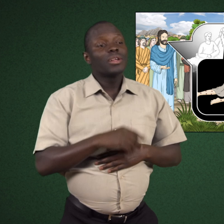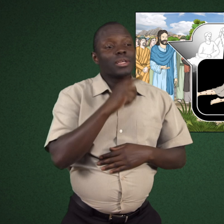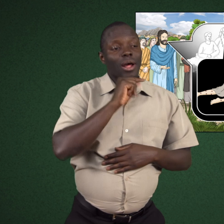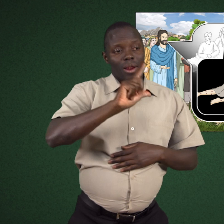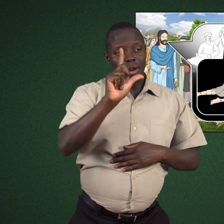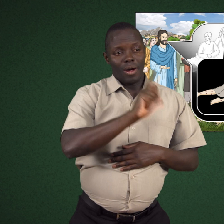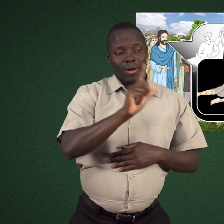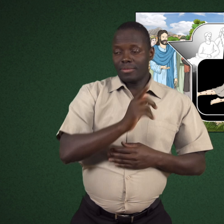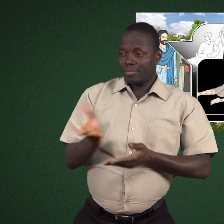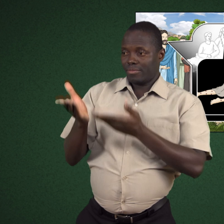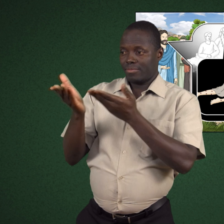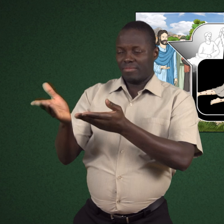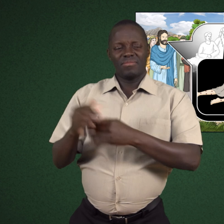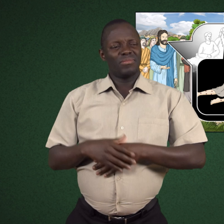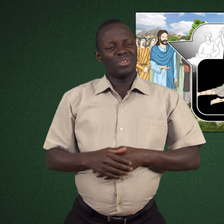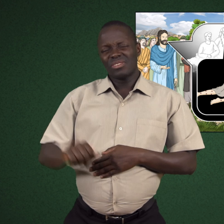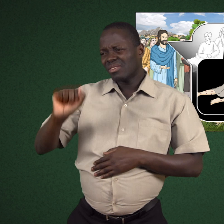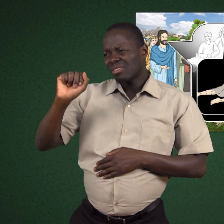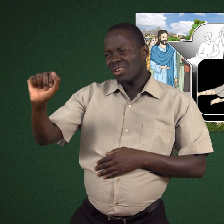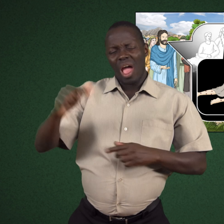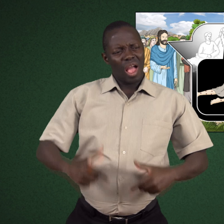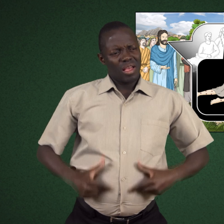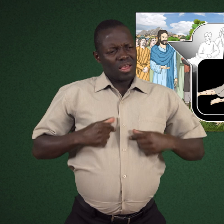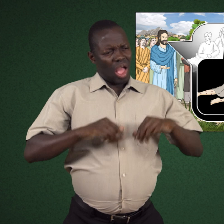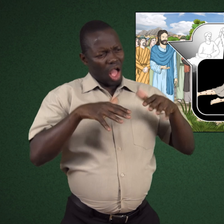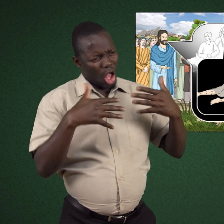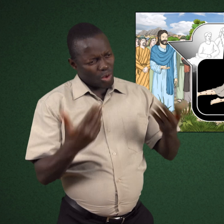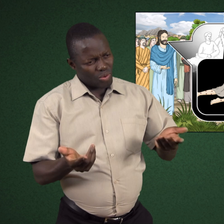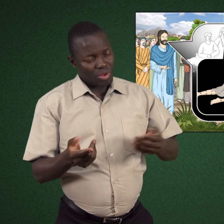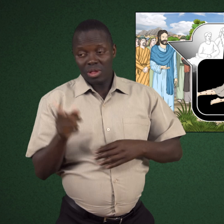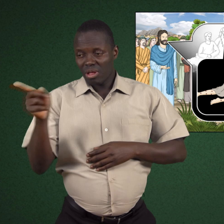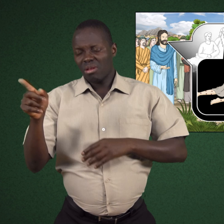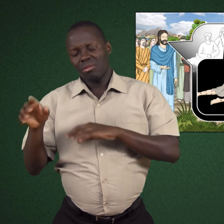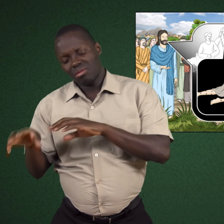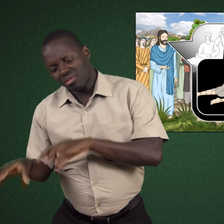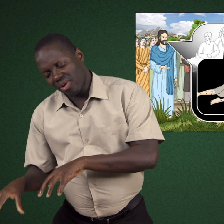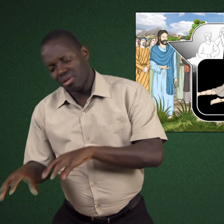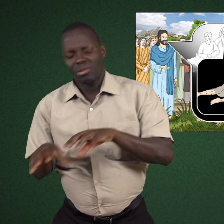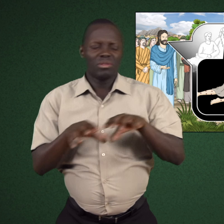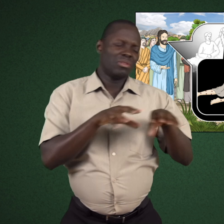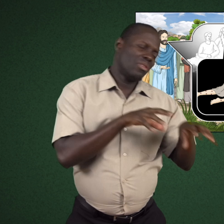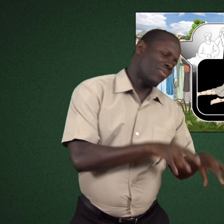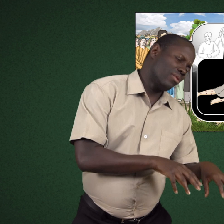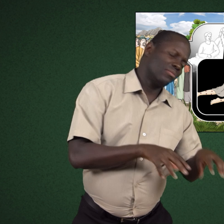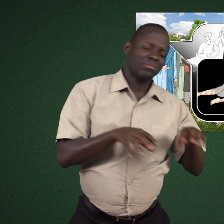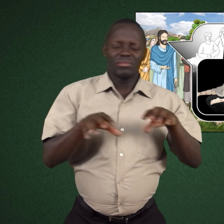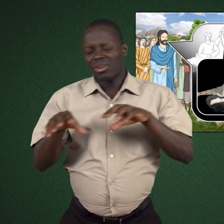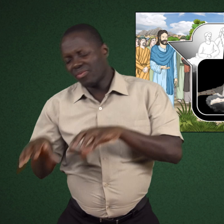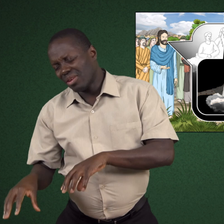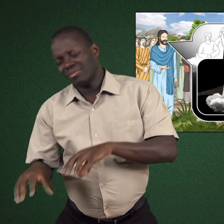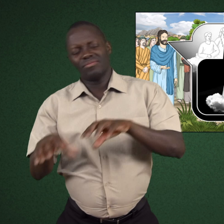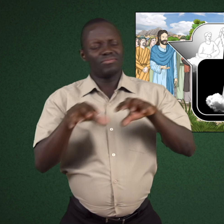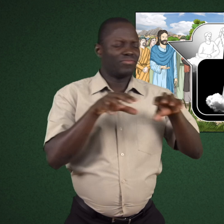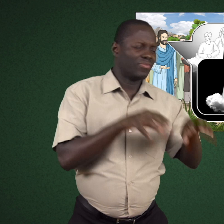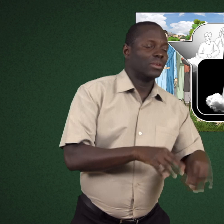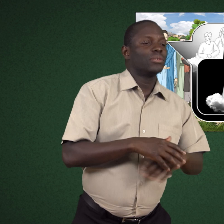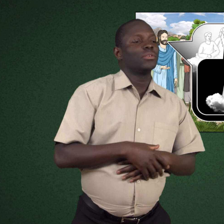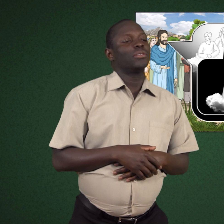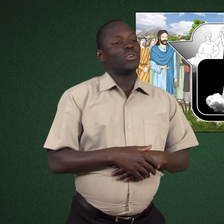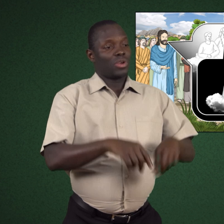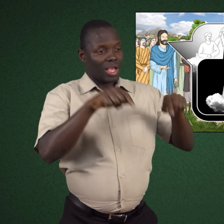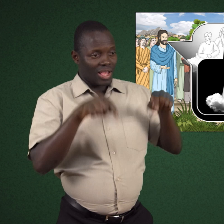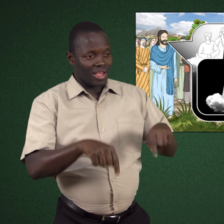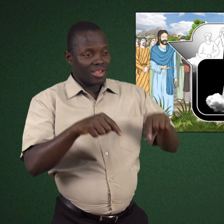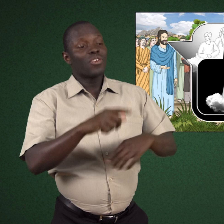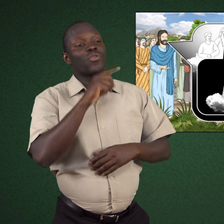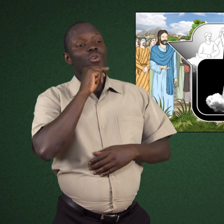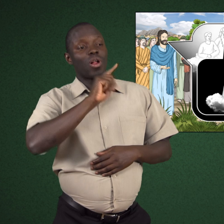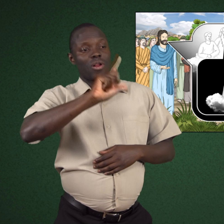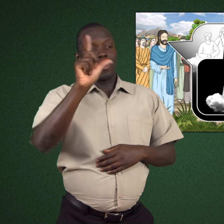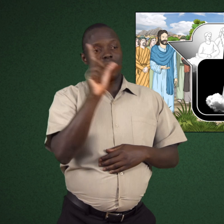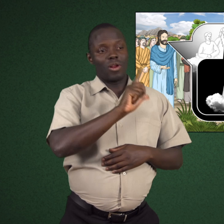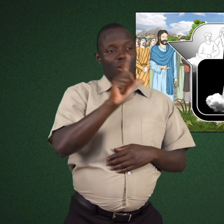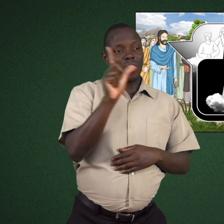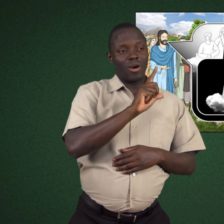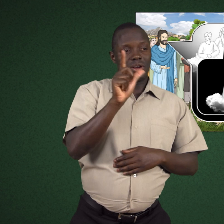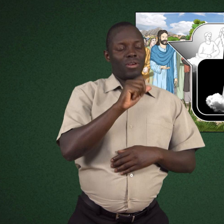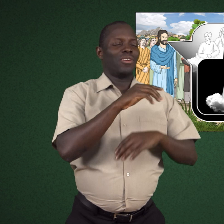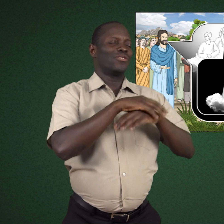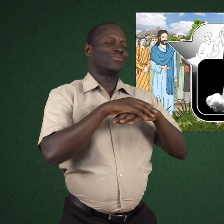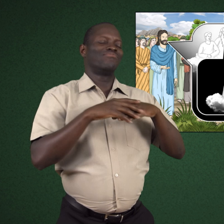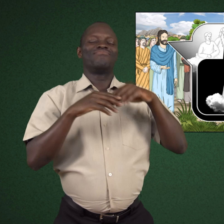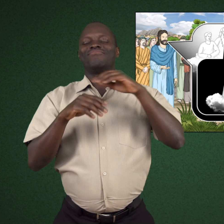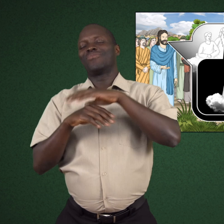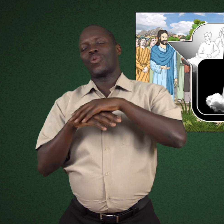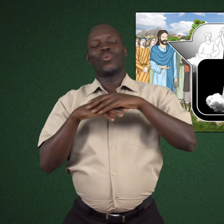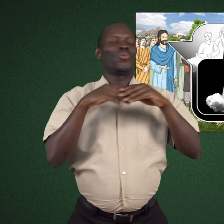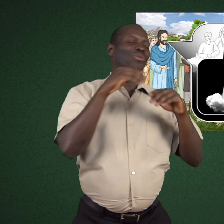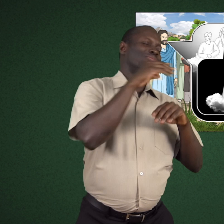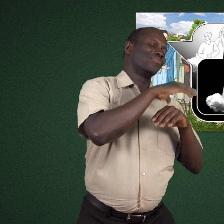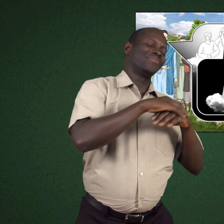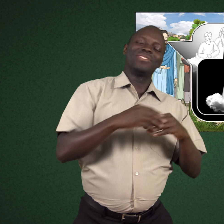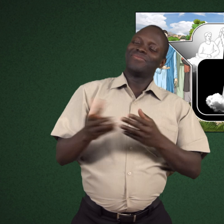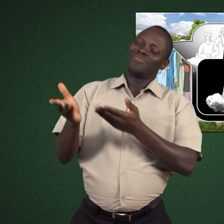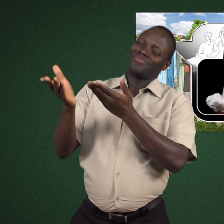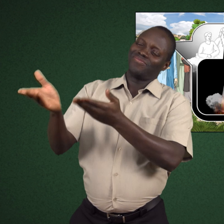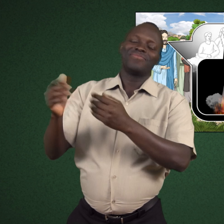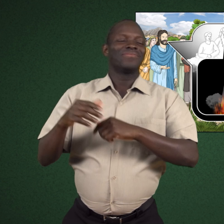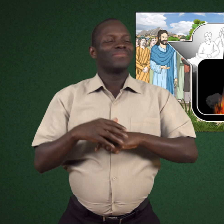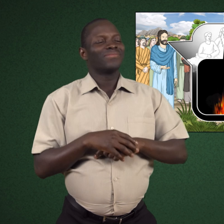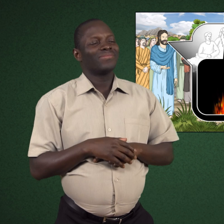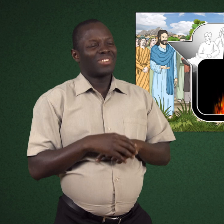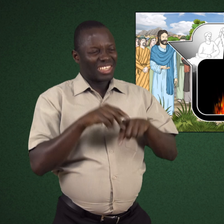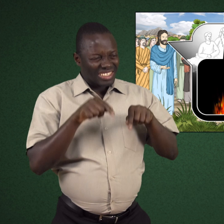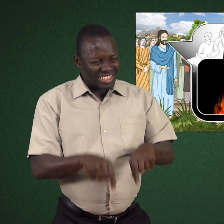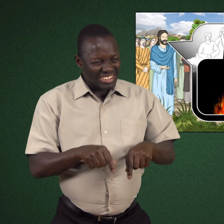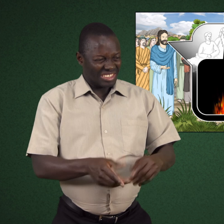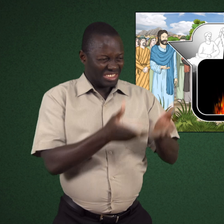But now he is comforted here, while you are in agony.